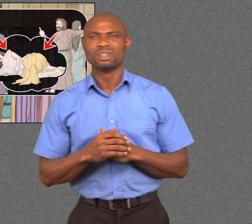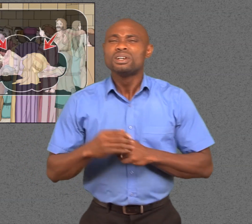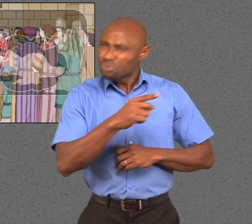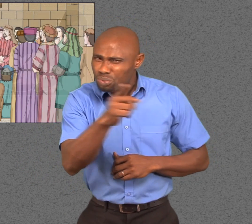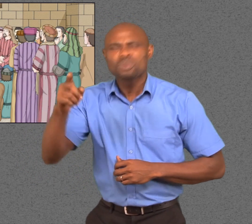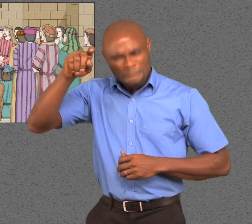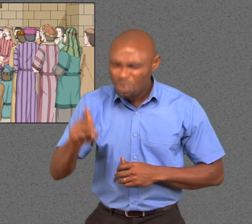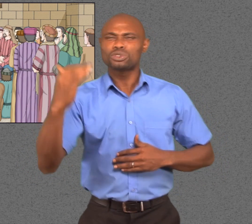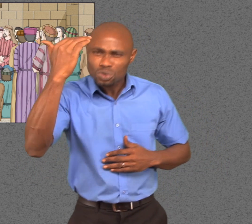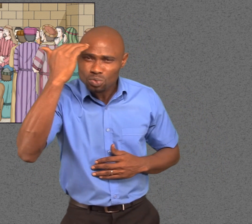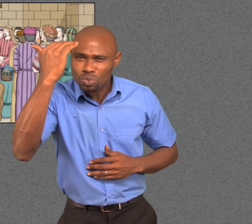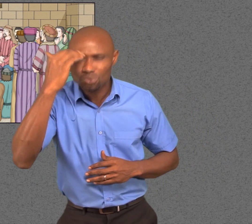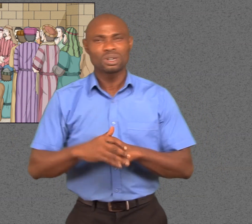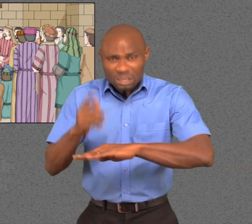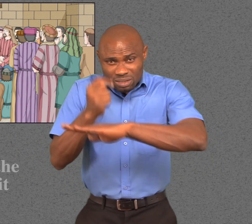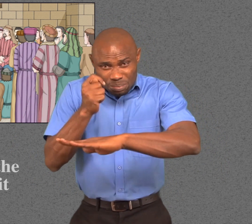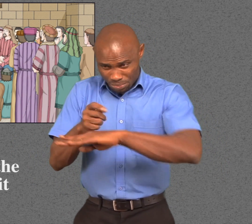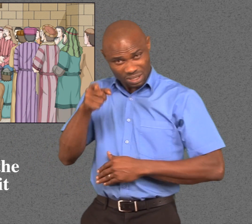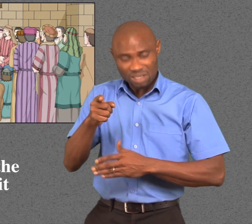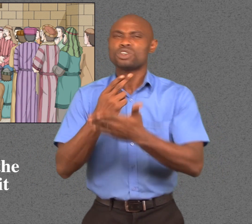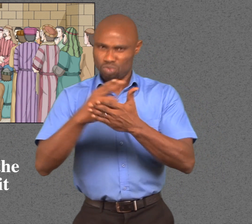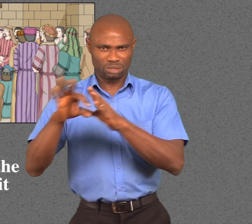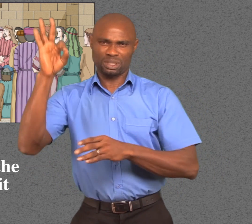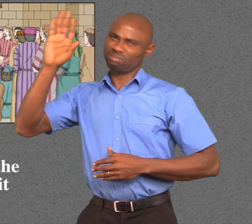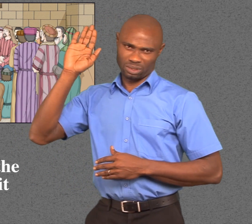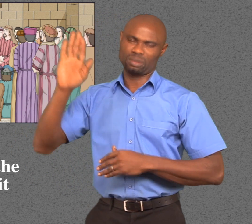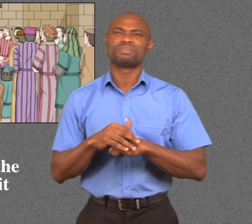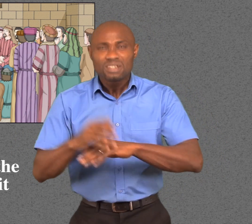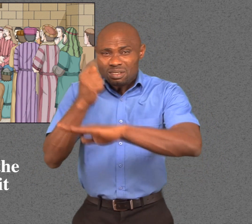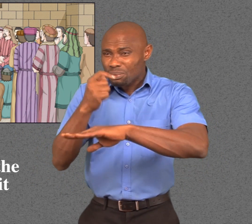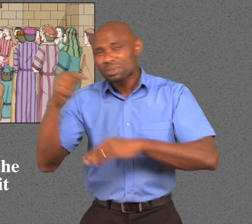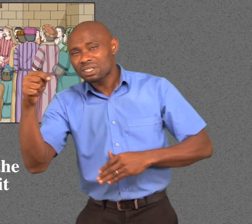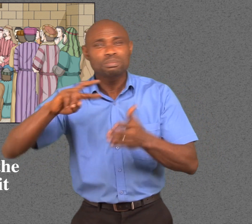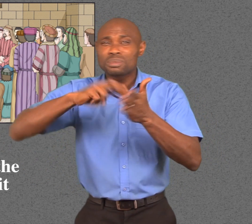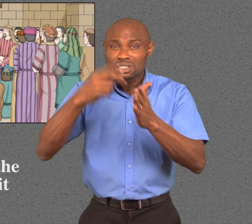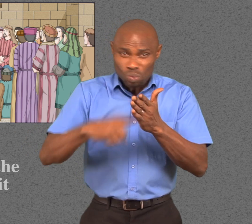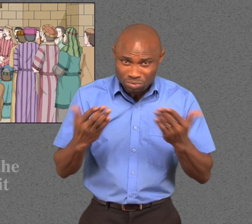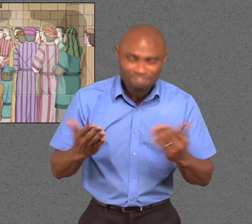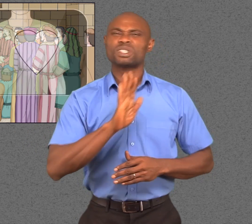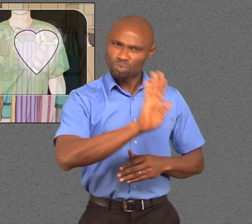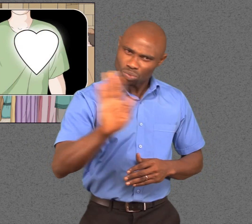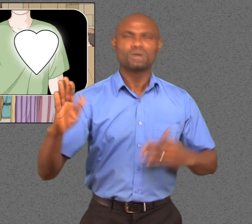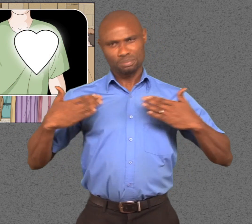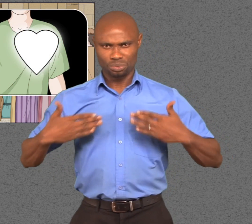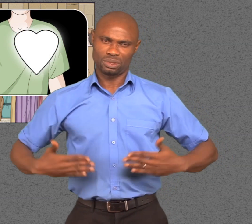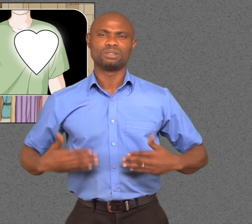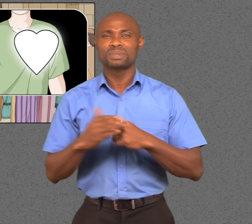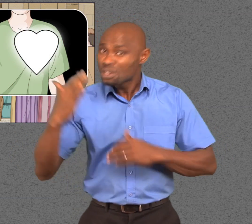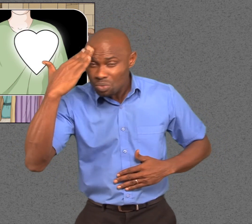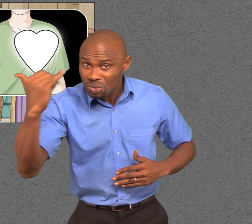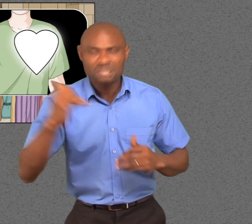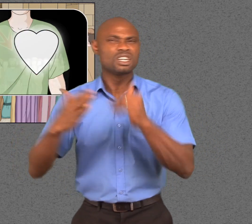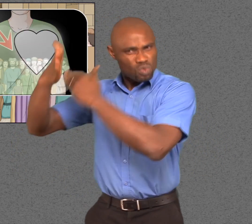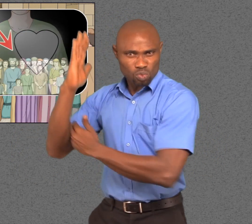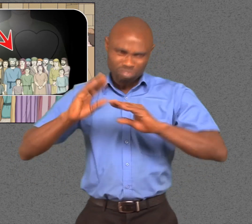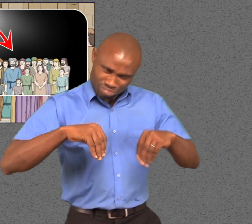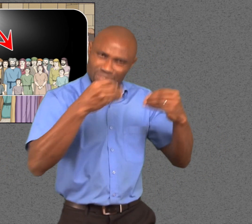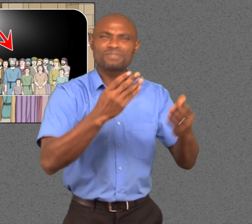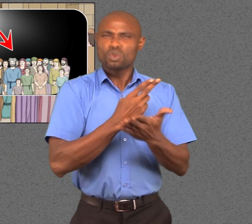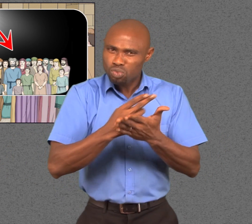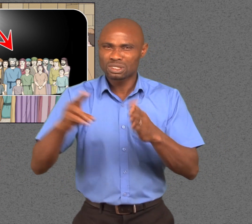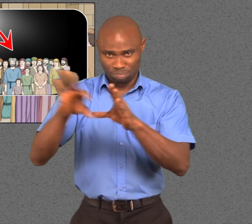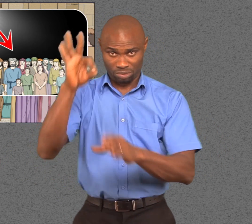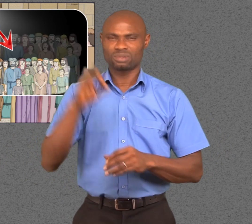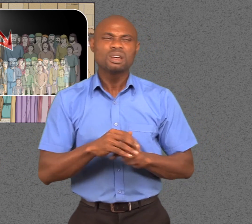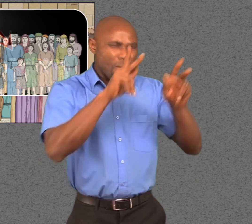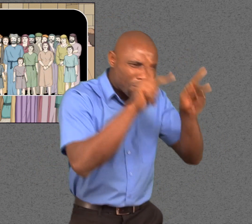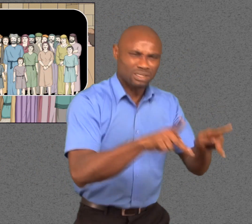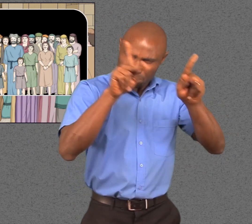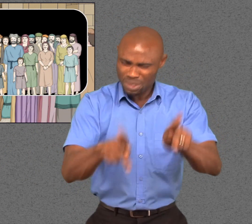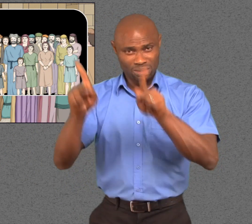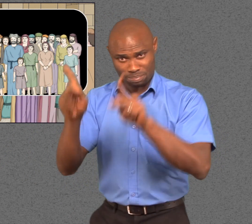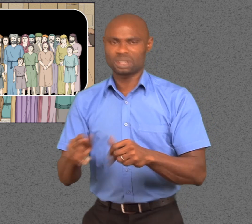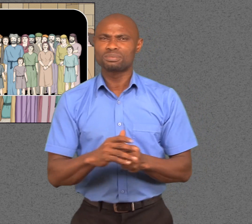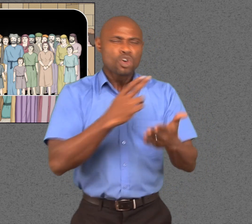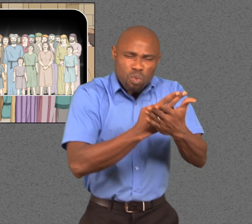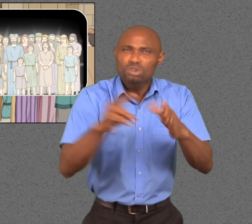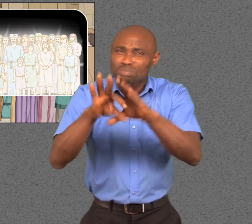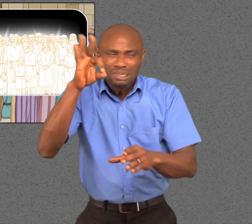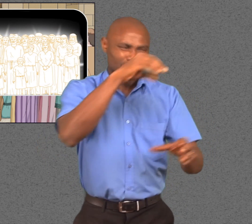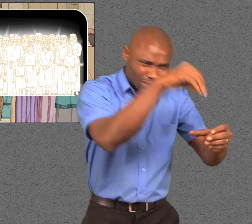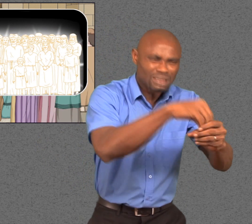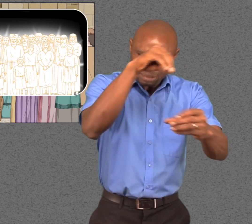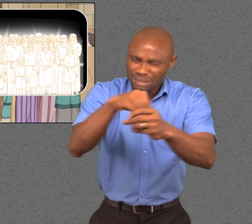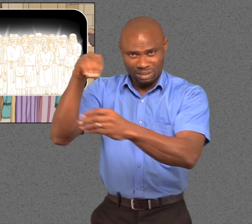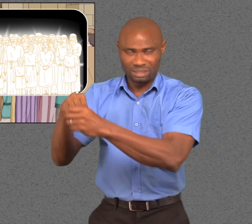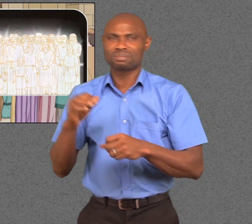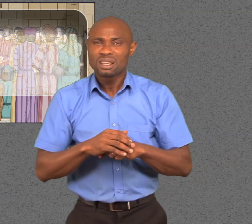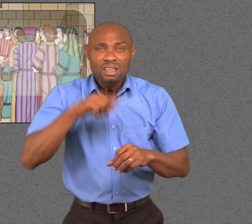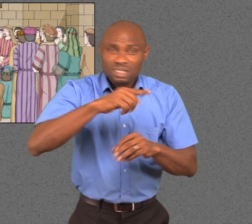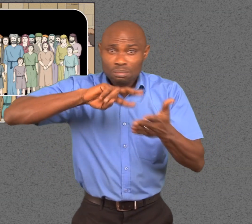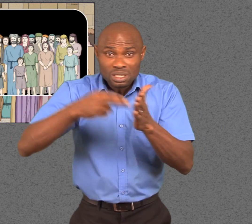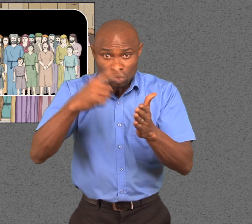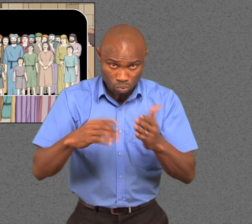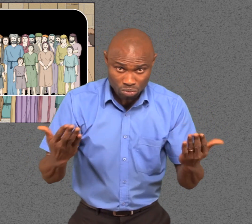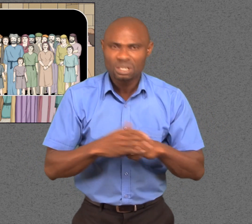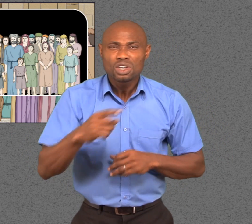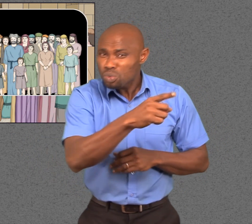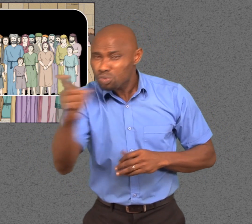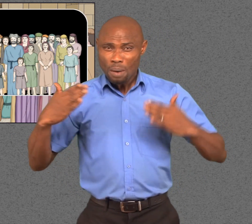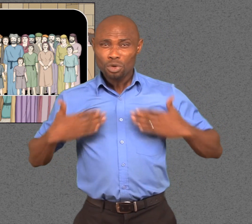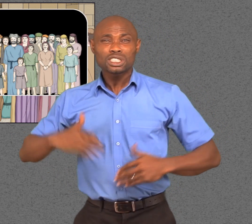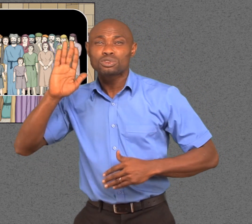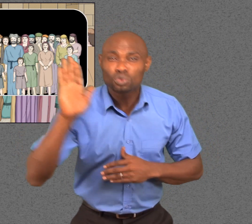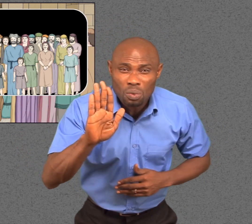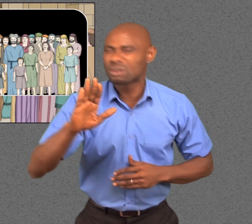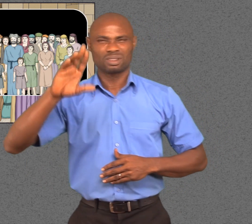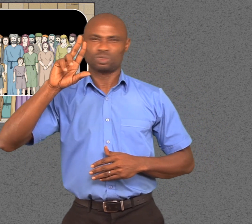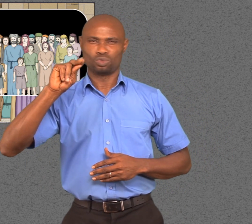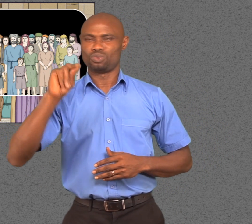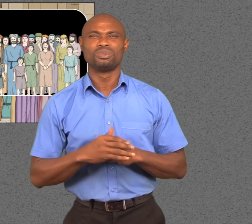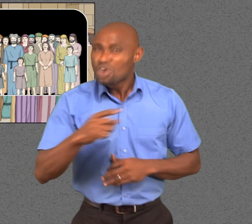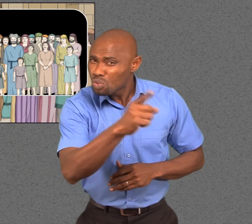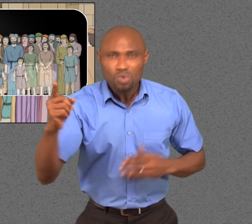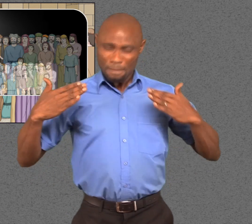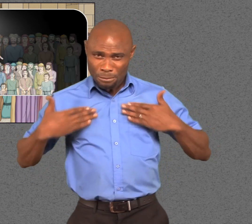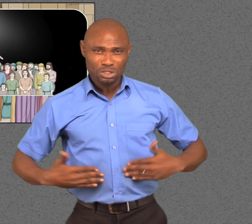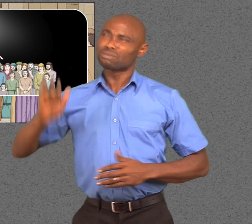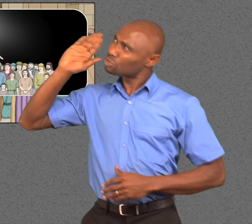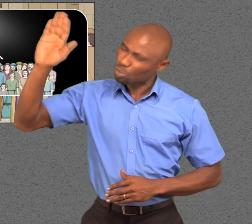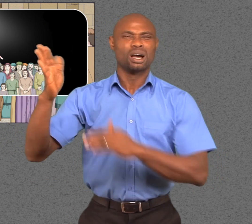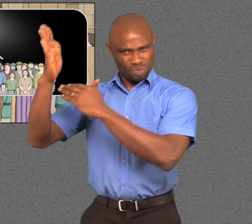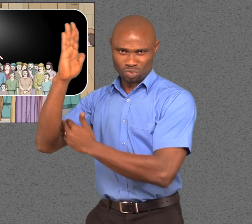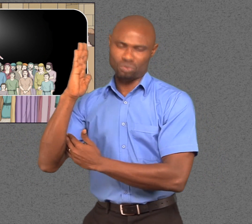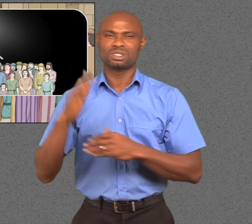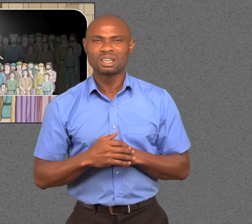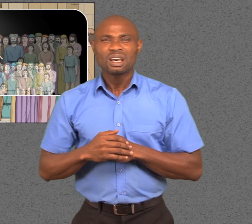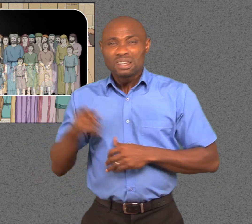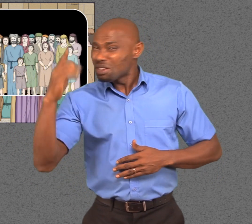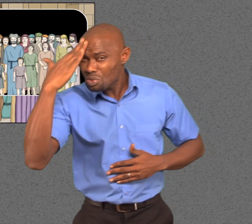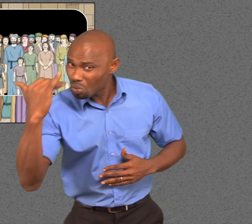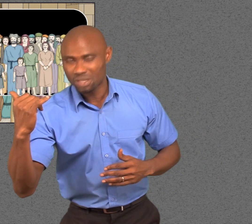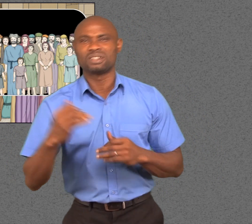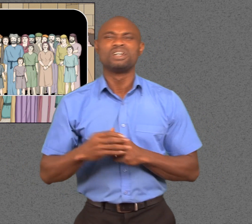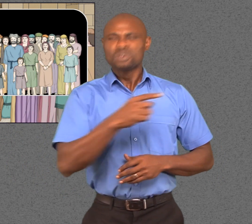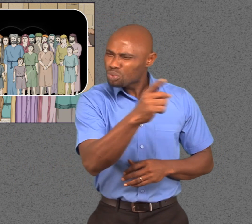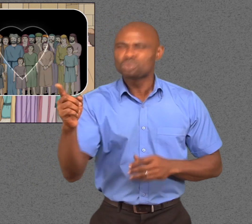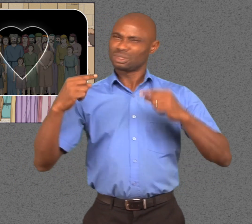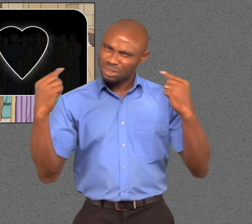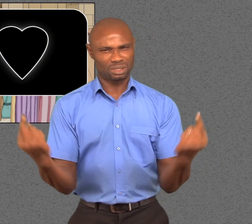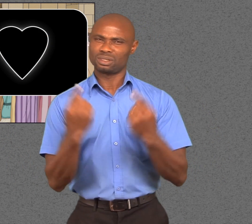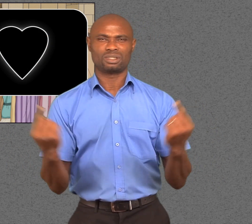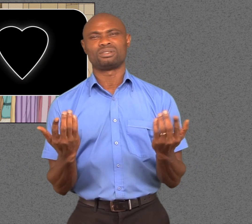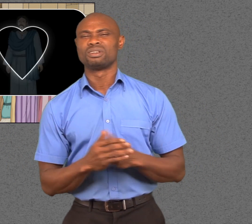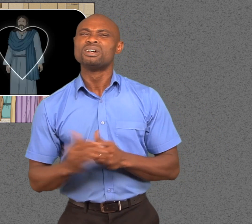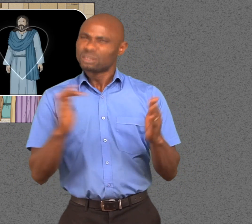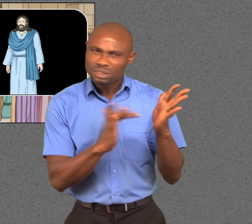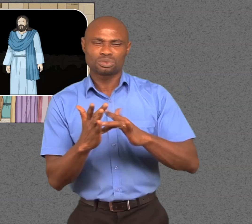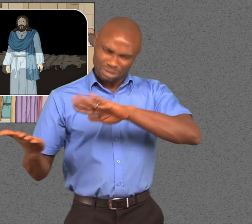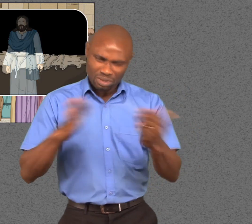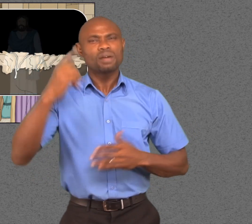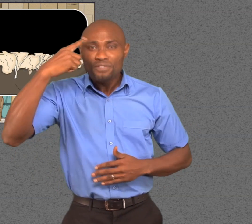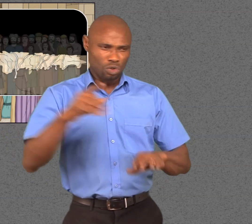Do you not know that your body is a temple of the Holy Spirit who is in you, whom you have received from God?